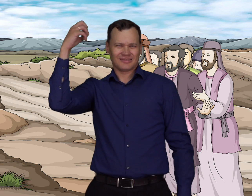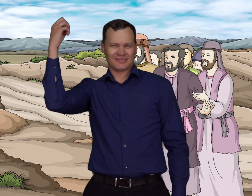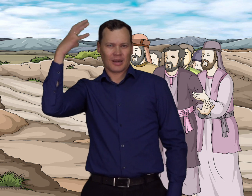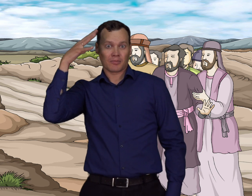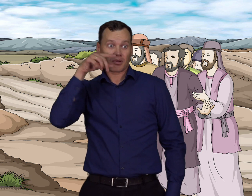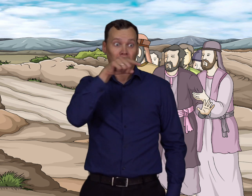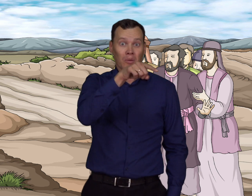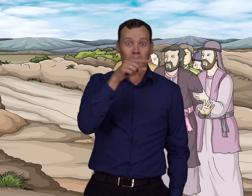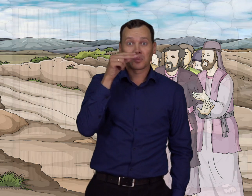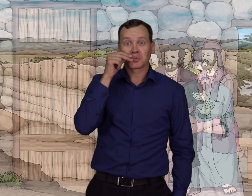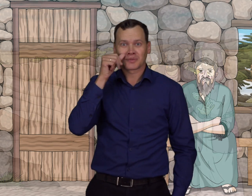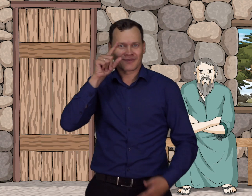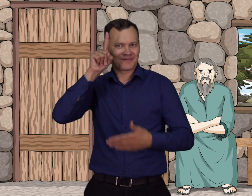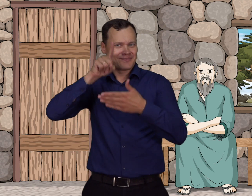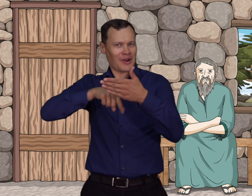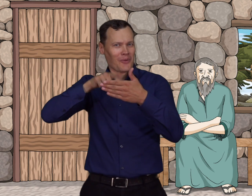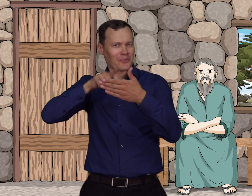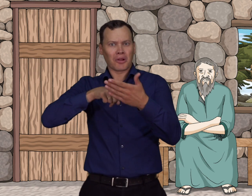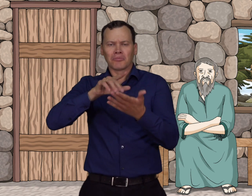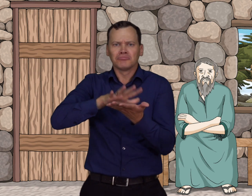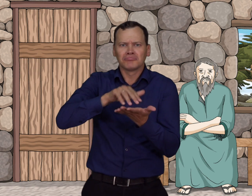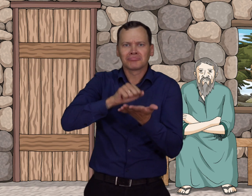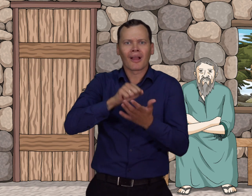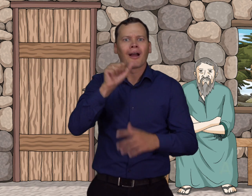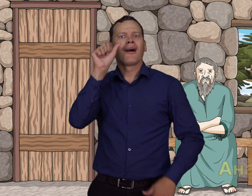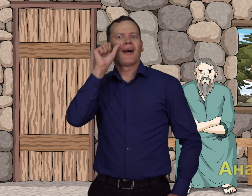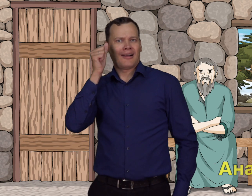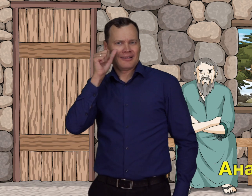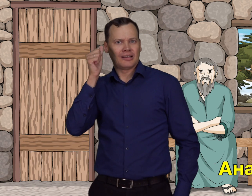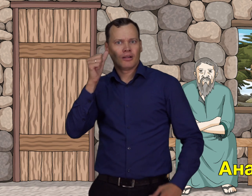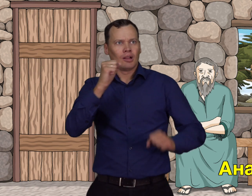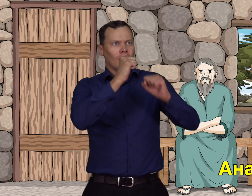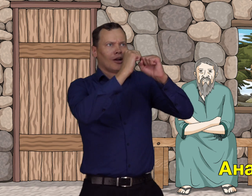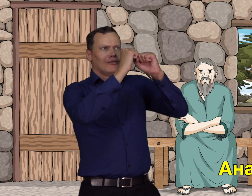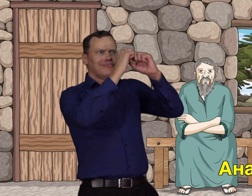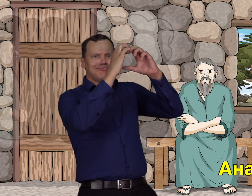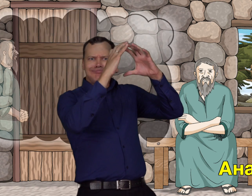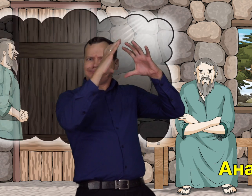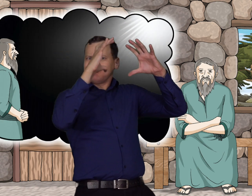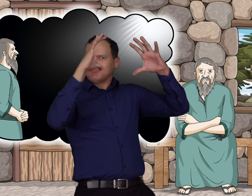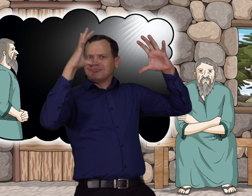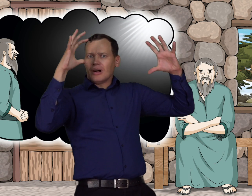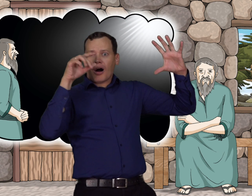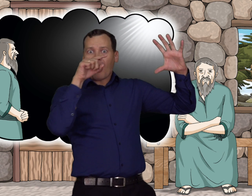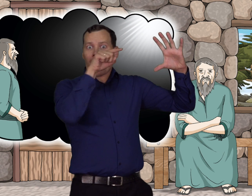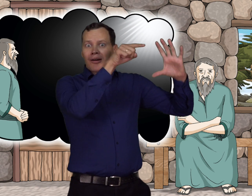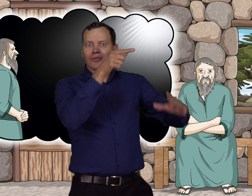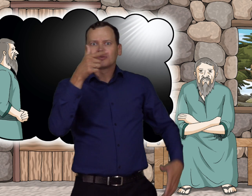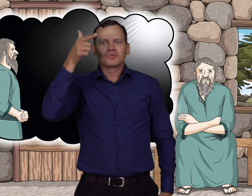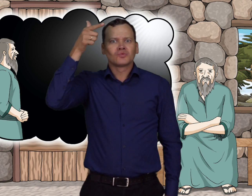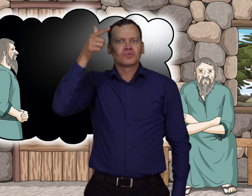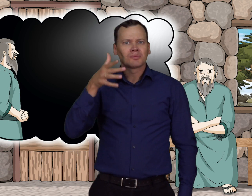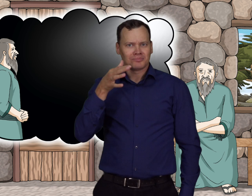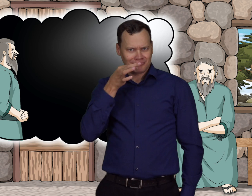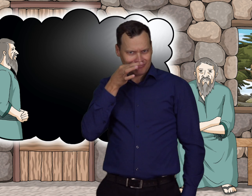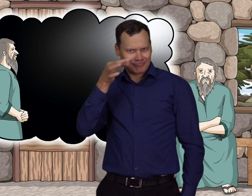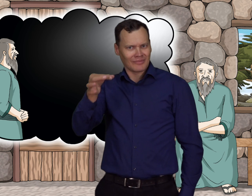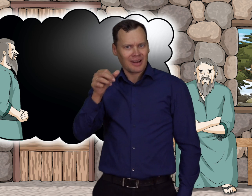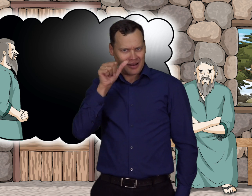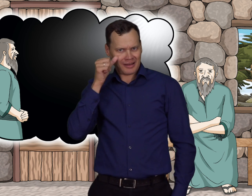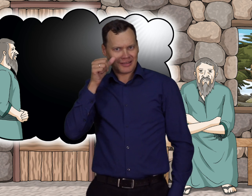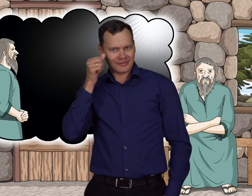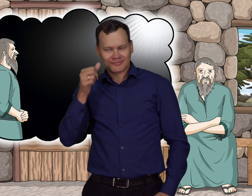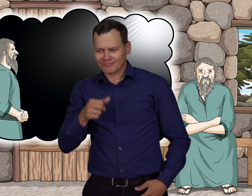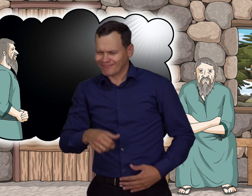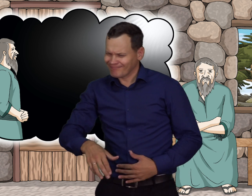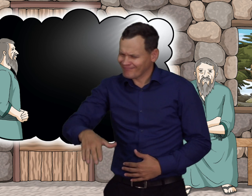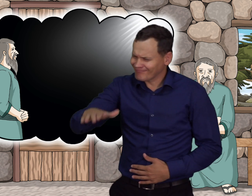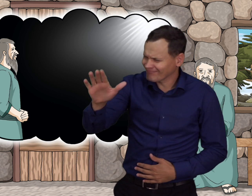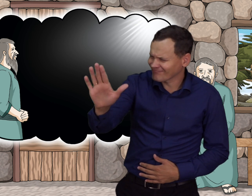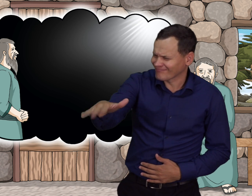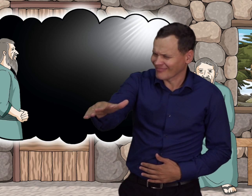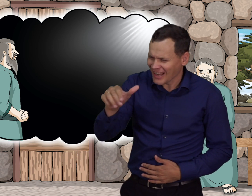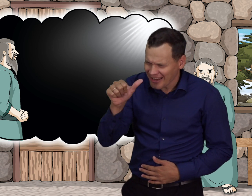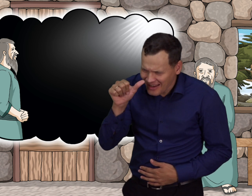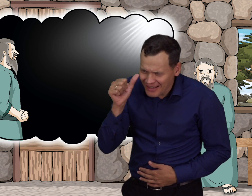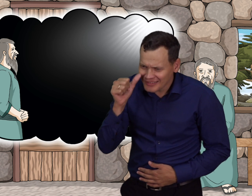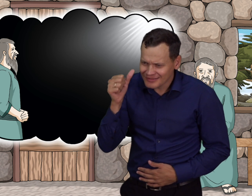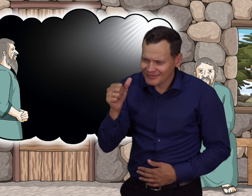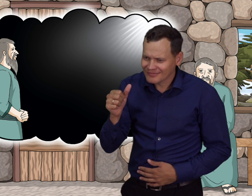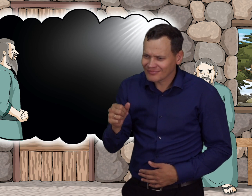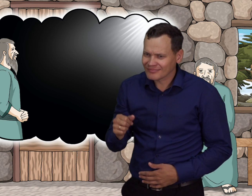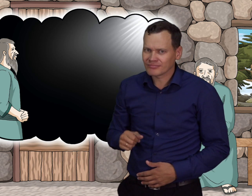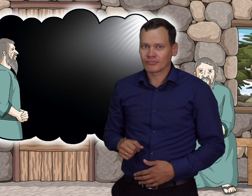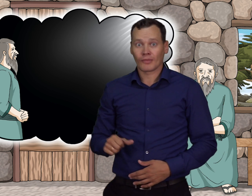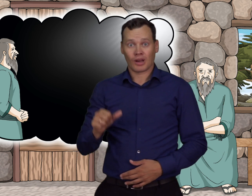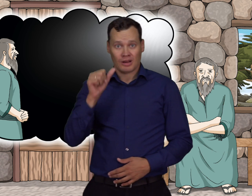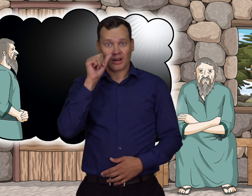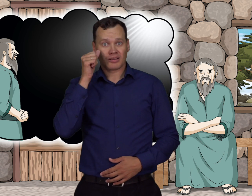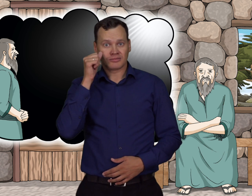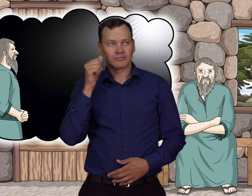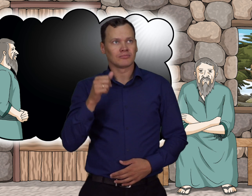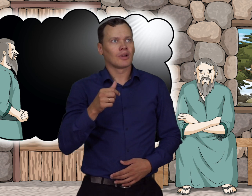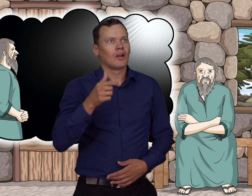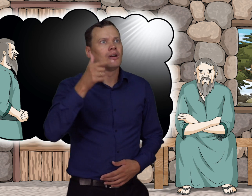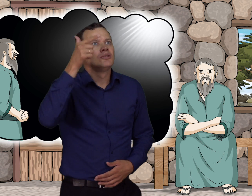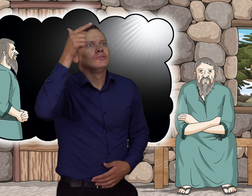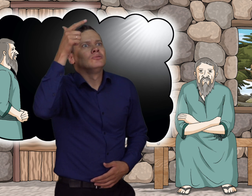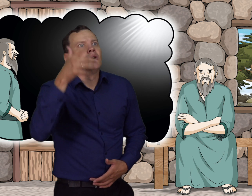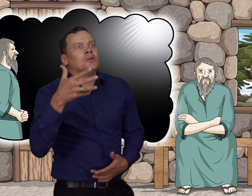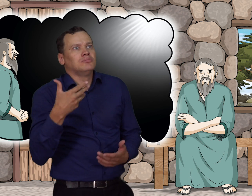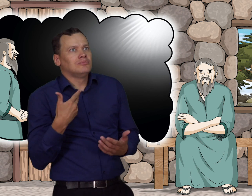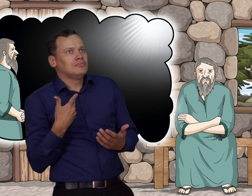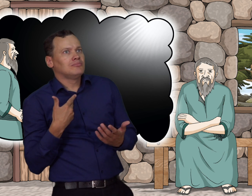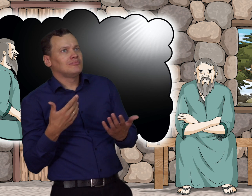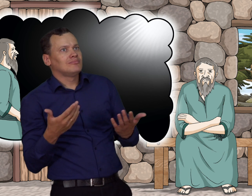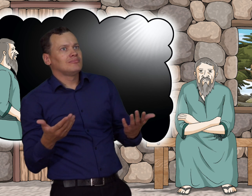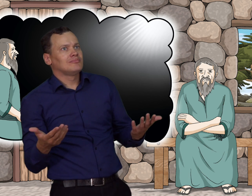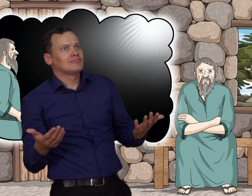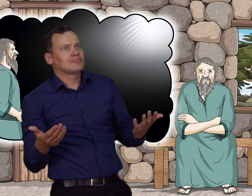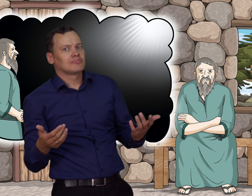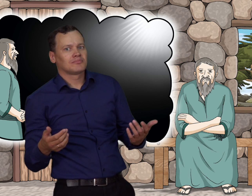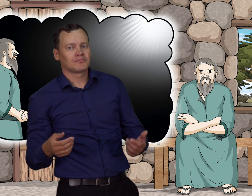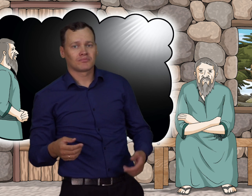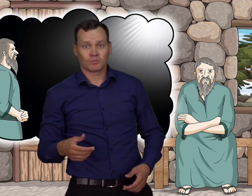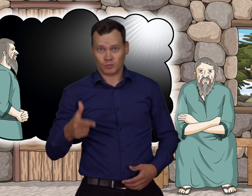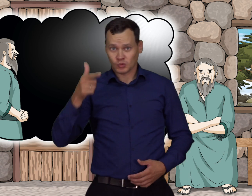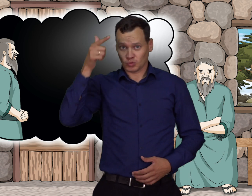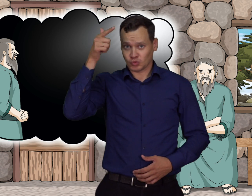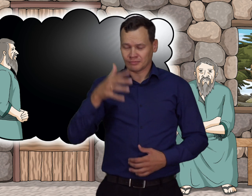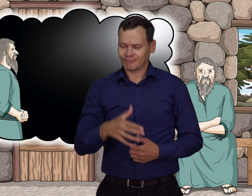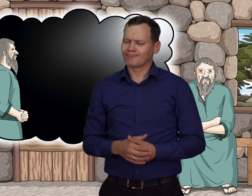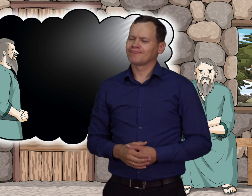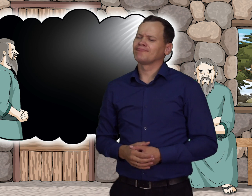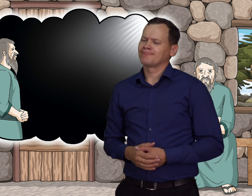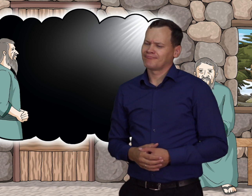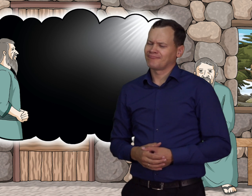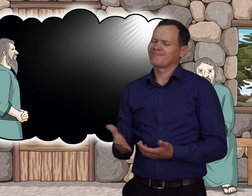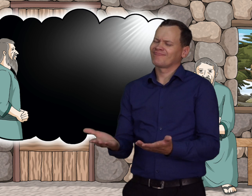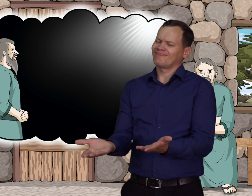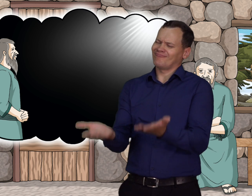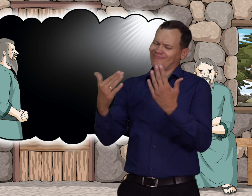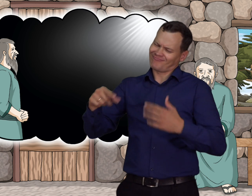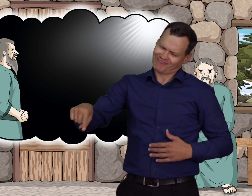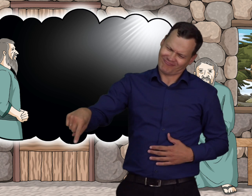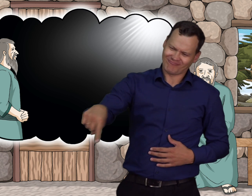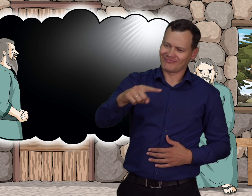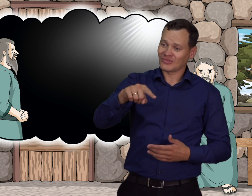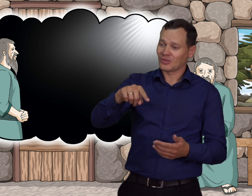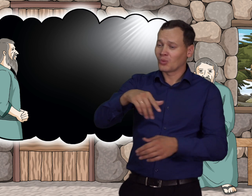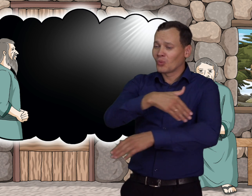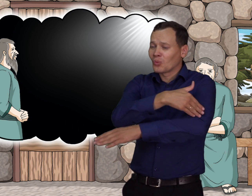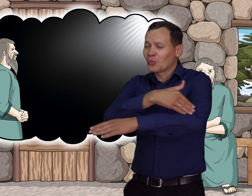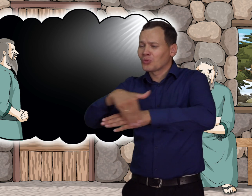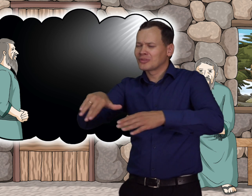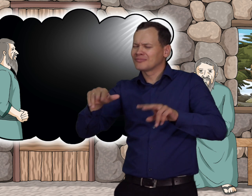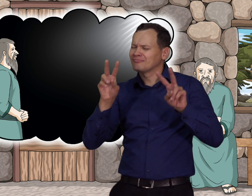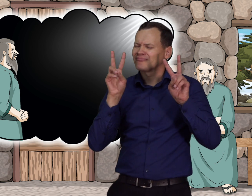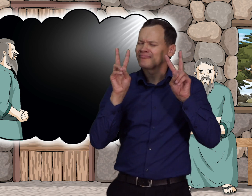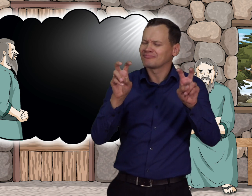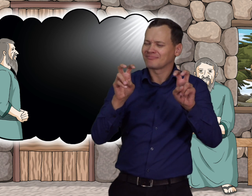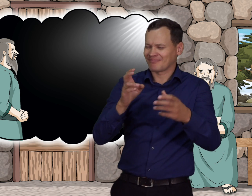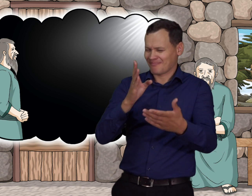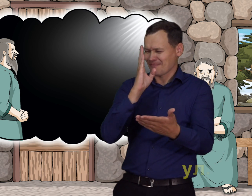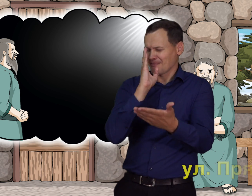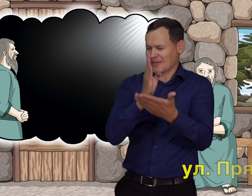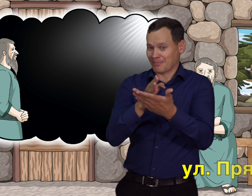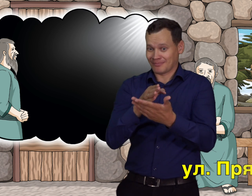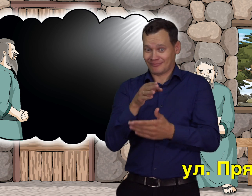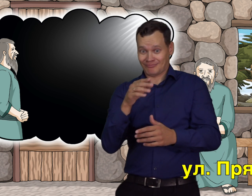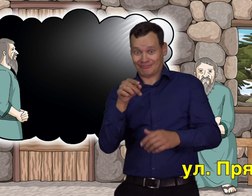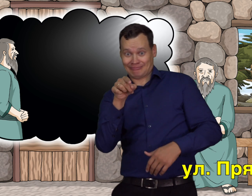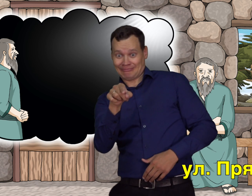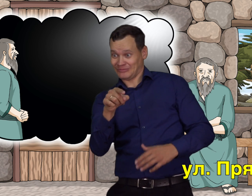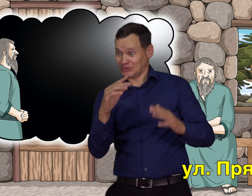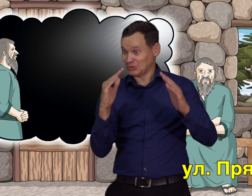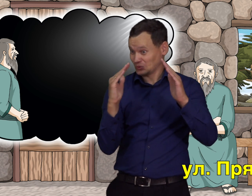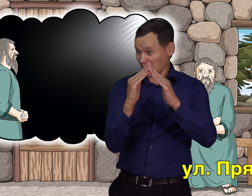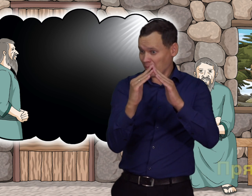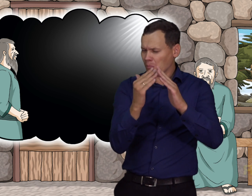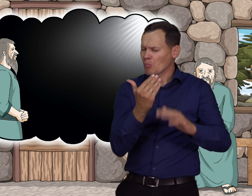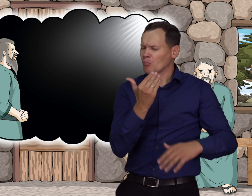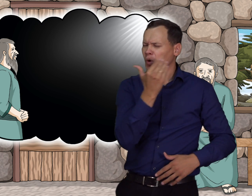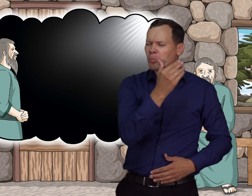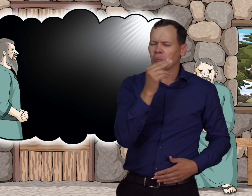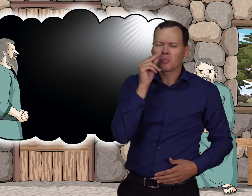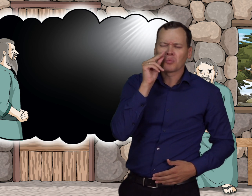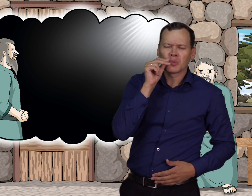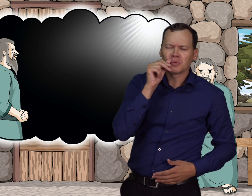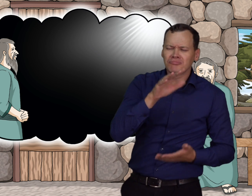In Damascus there was a disciple named Ananias. The Lord spoke to him in a vision, “Ananias!” “Here I am, Lord,” he answered. “Get up!” the Lord told him.